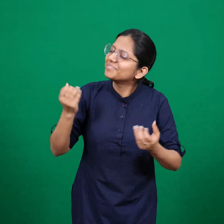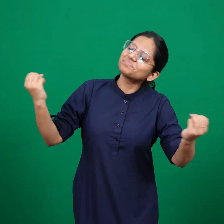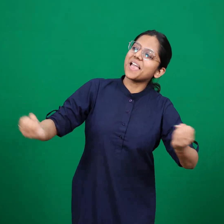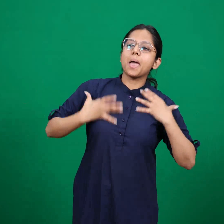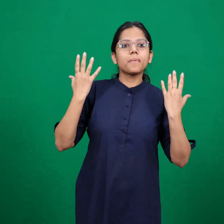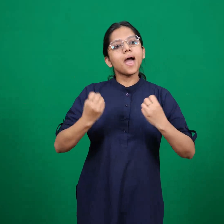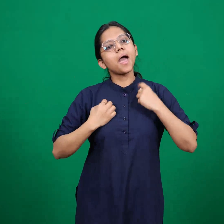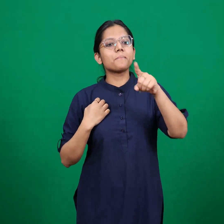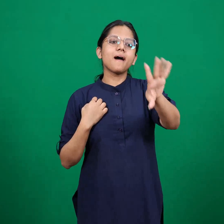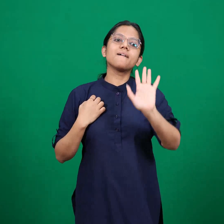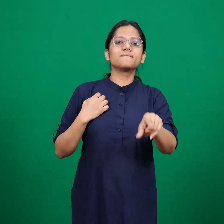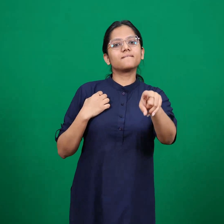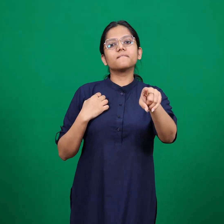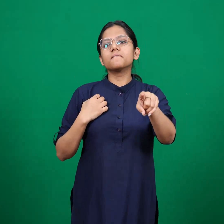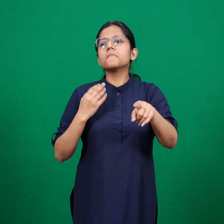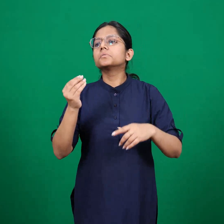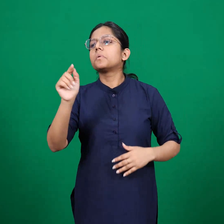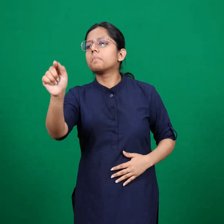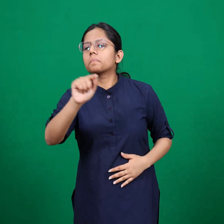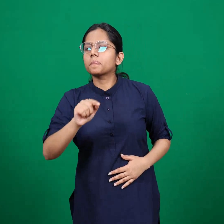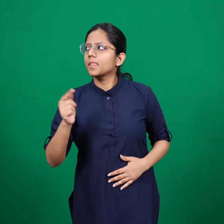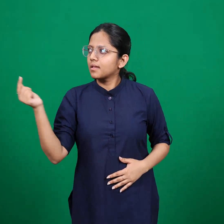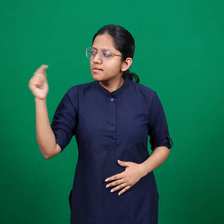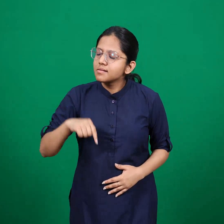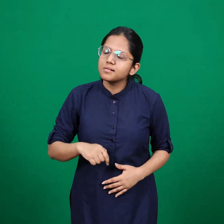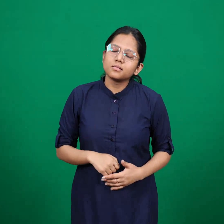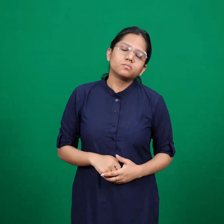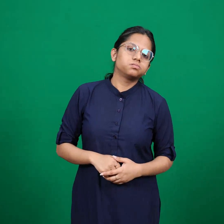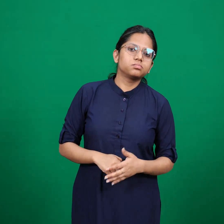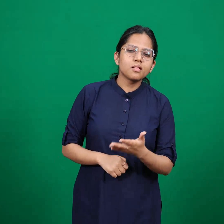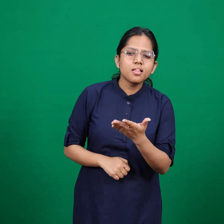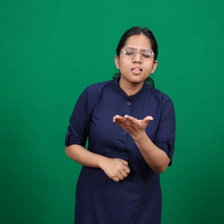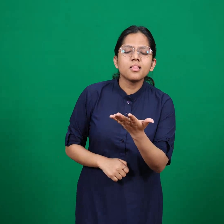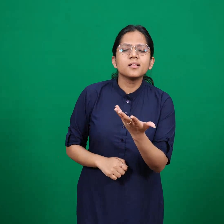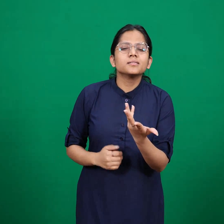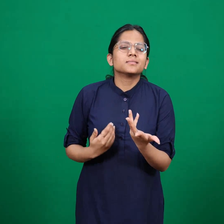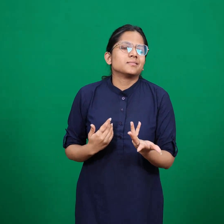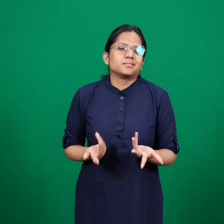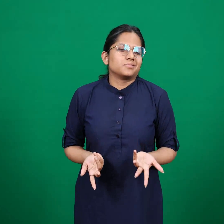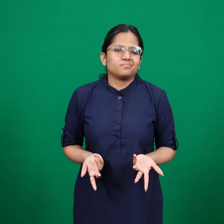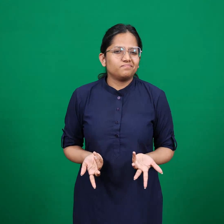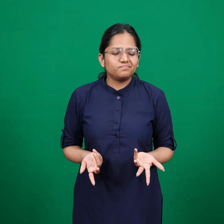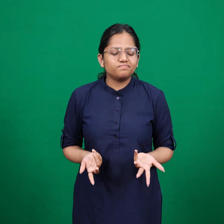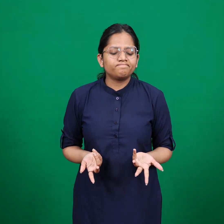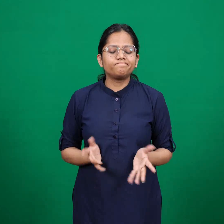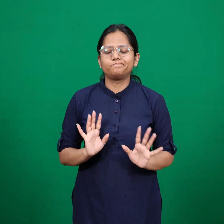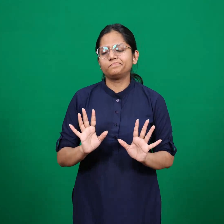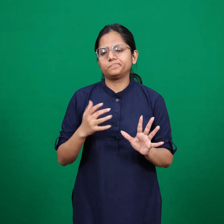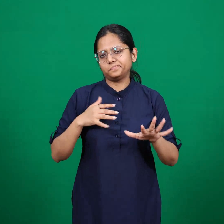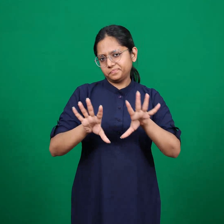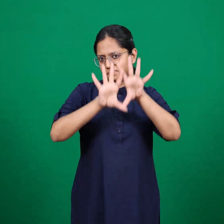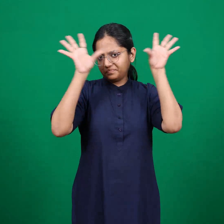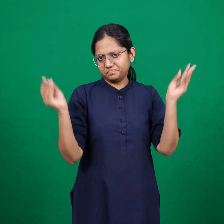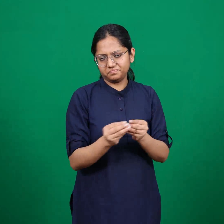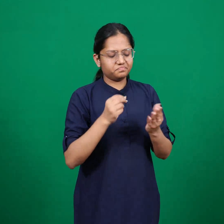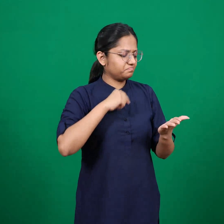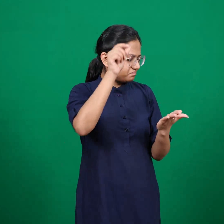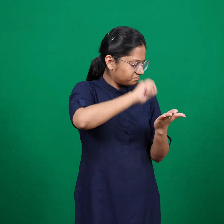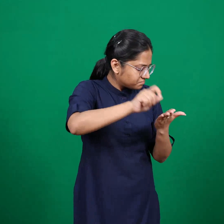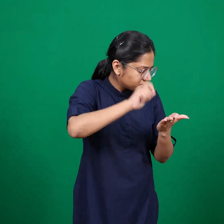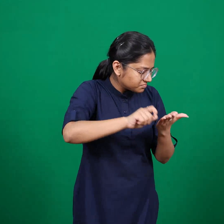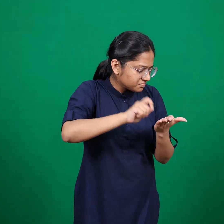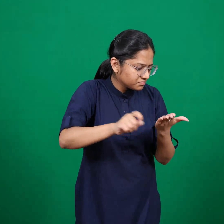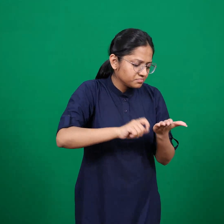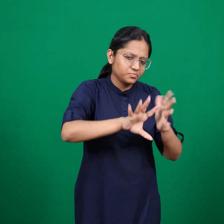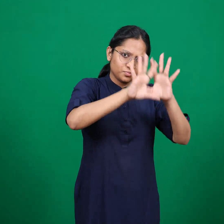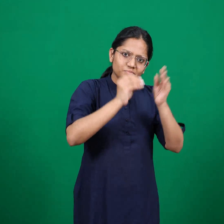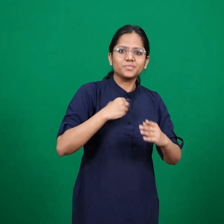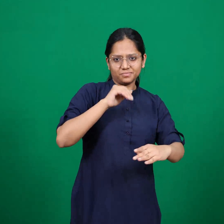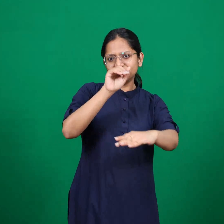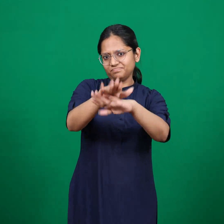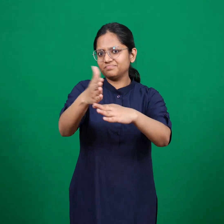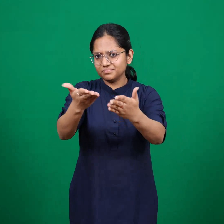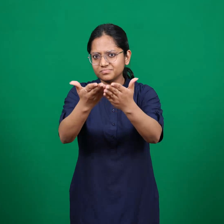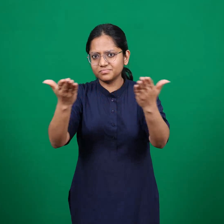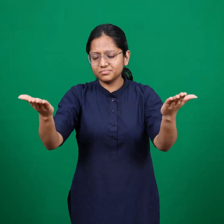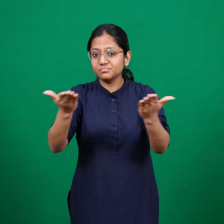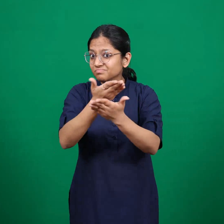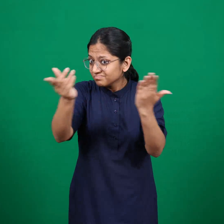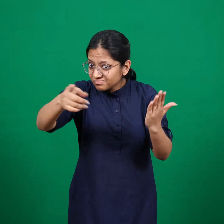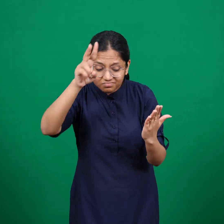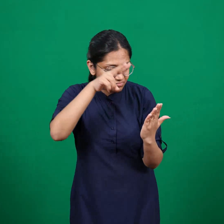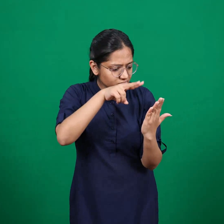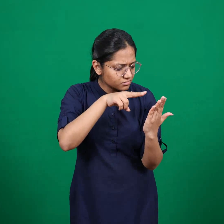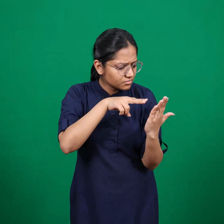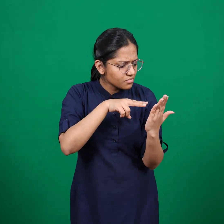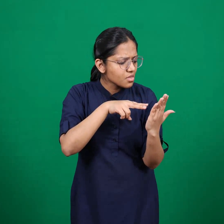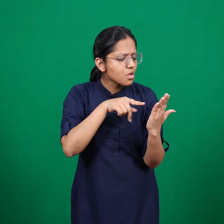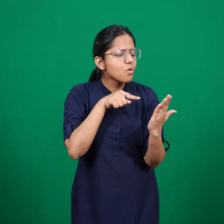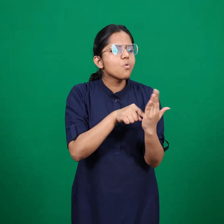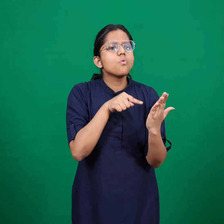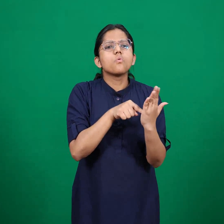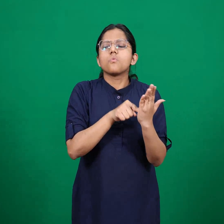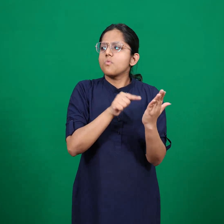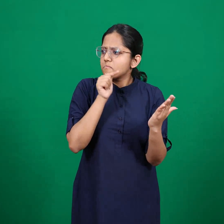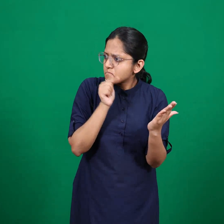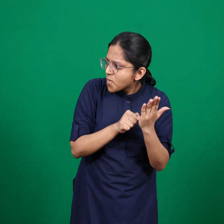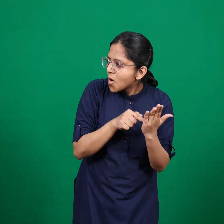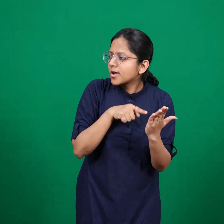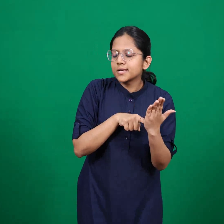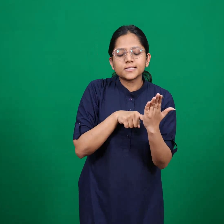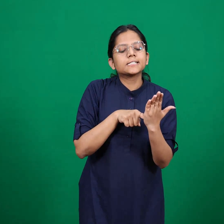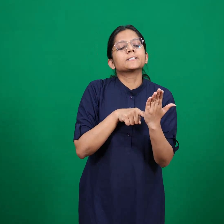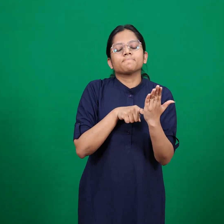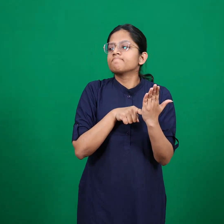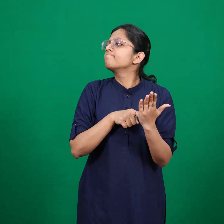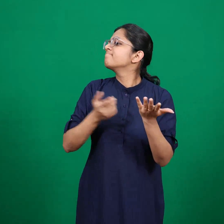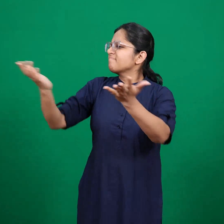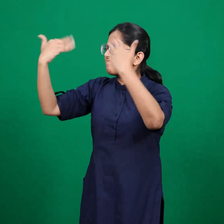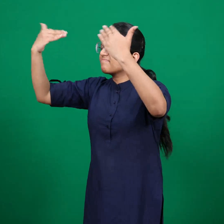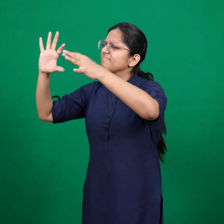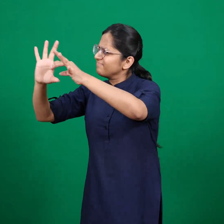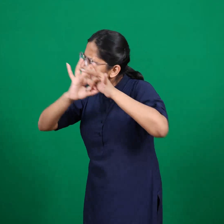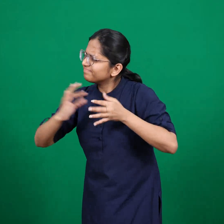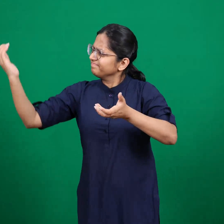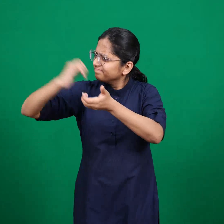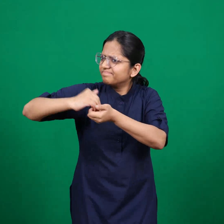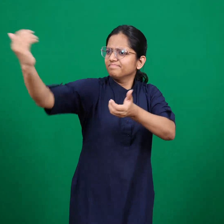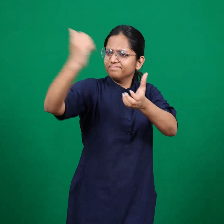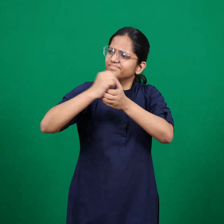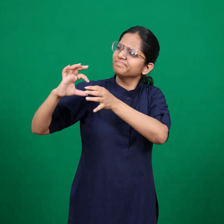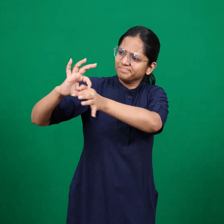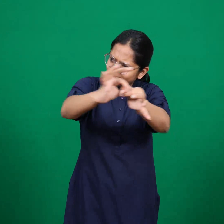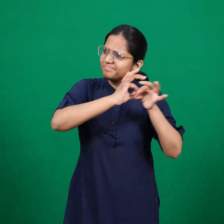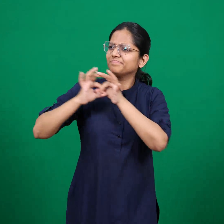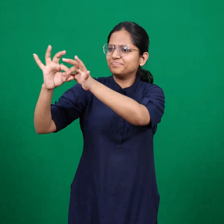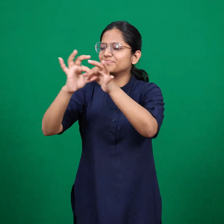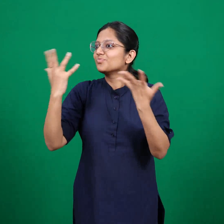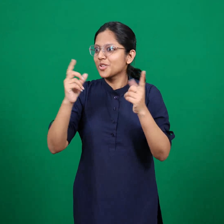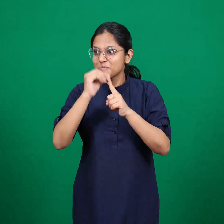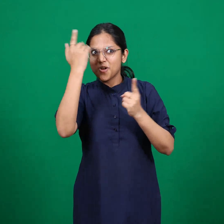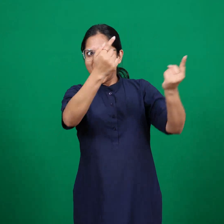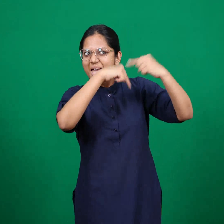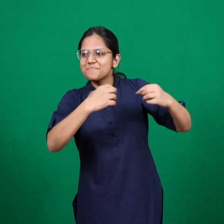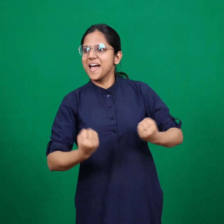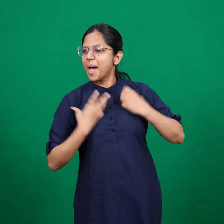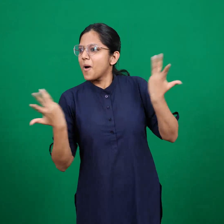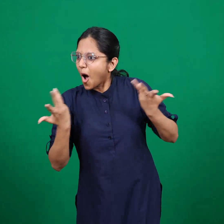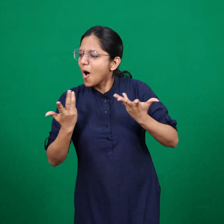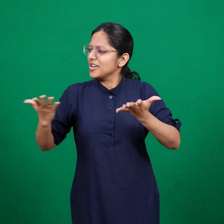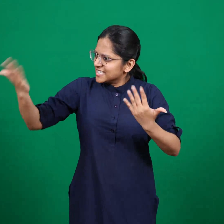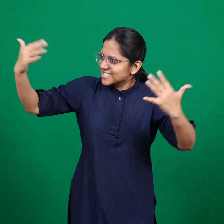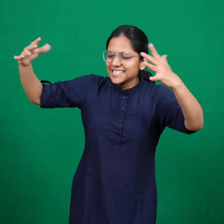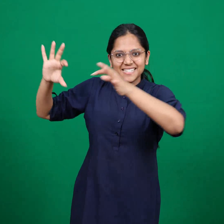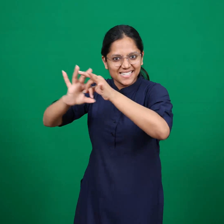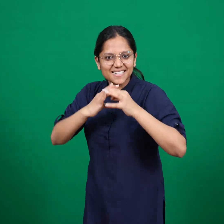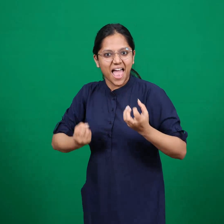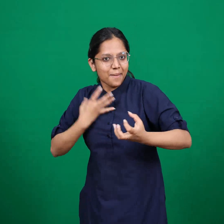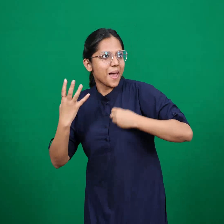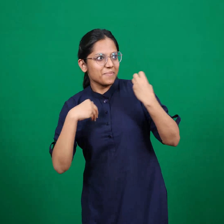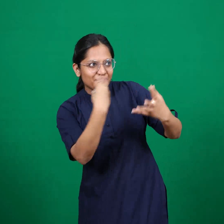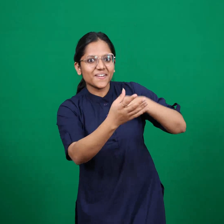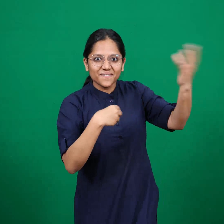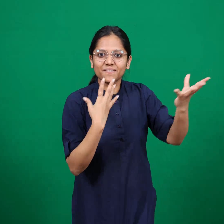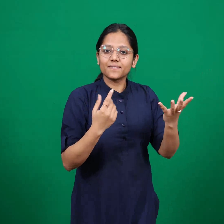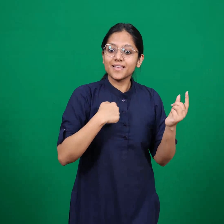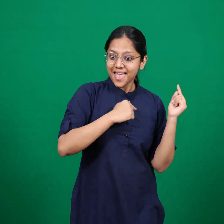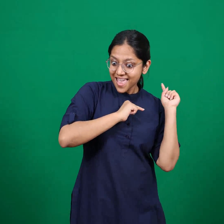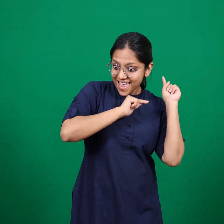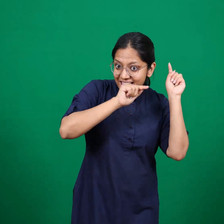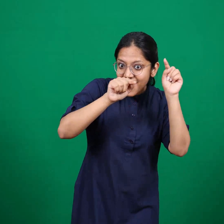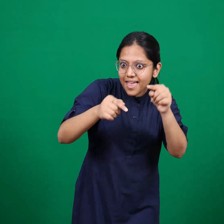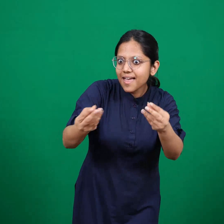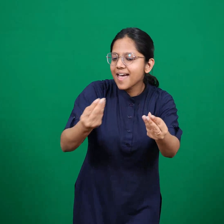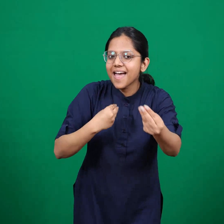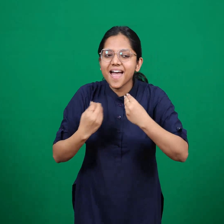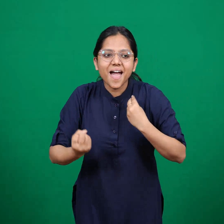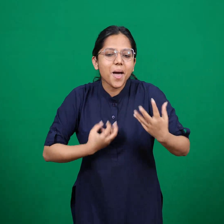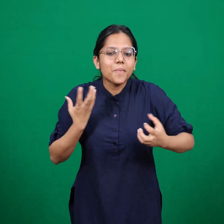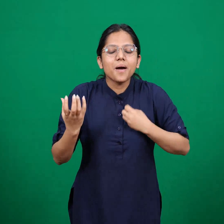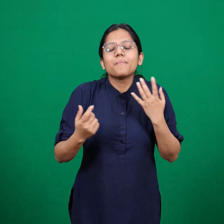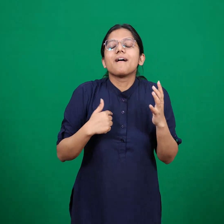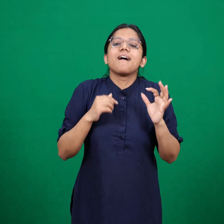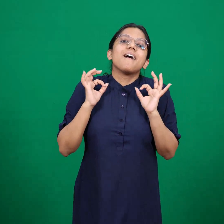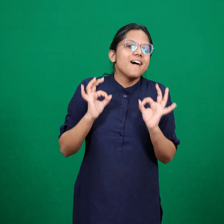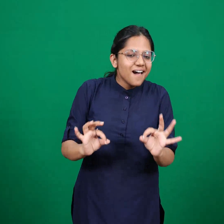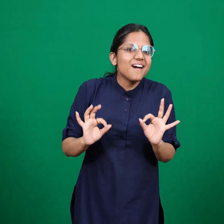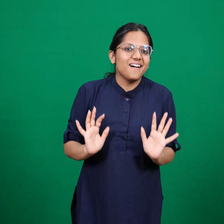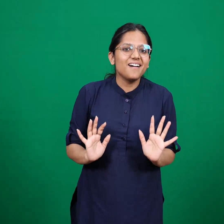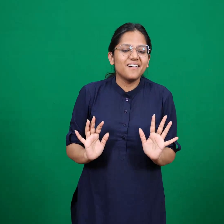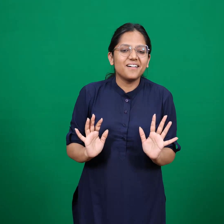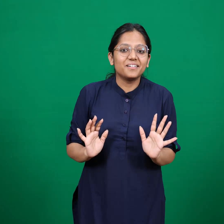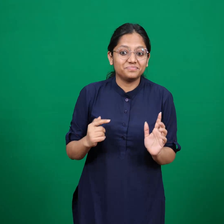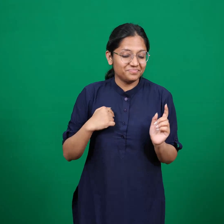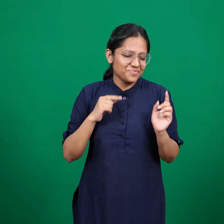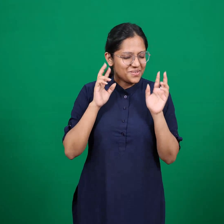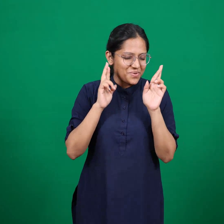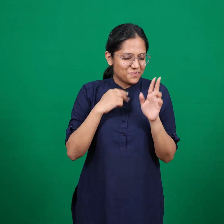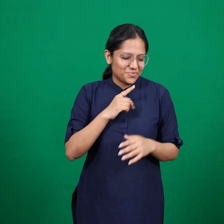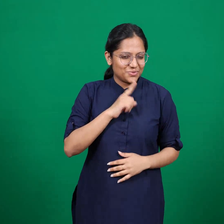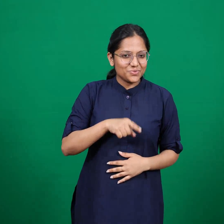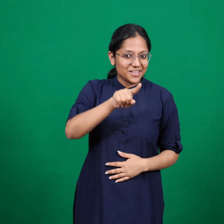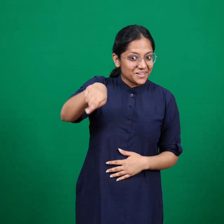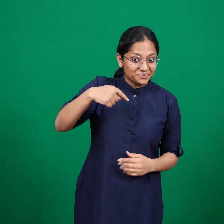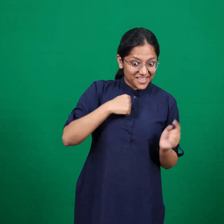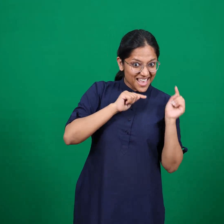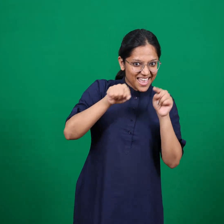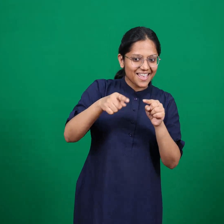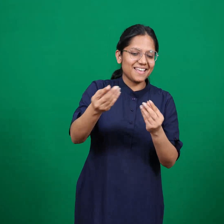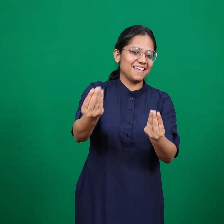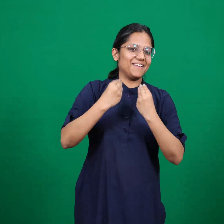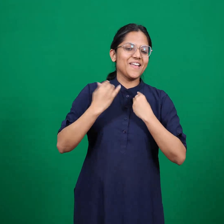I wrote as I did so that on my arrival I would not be saddened by those who ought to make me rejoice.